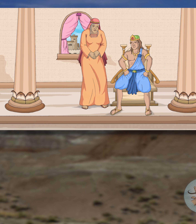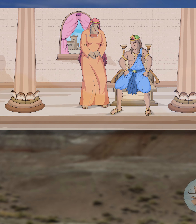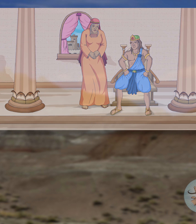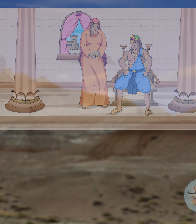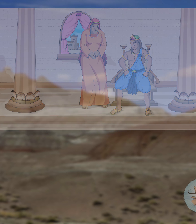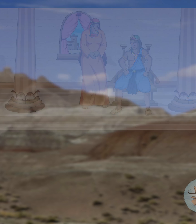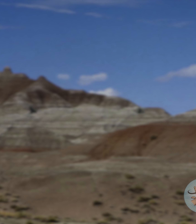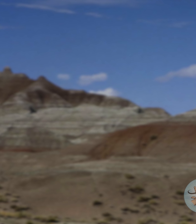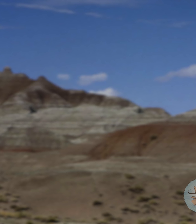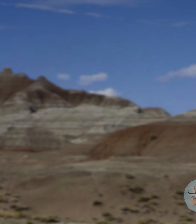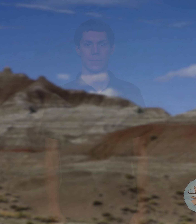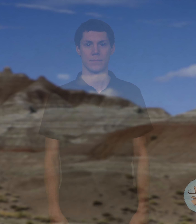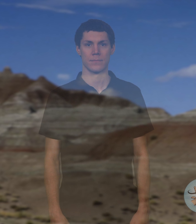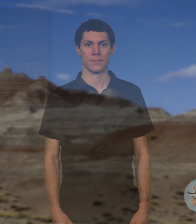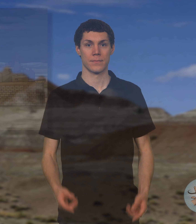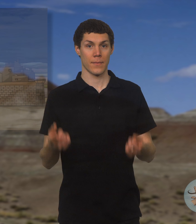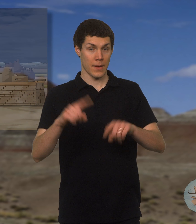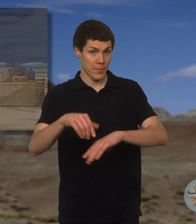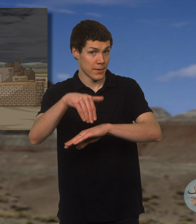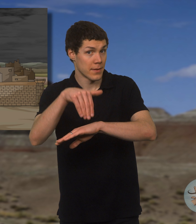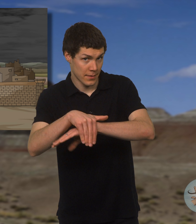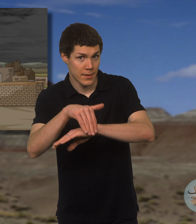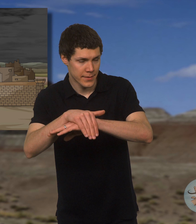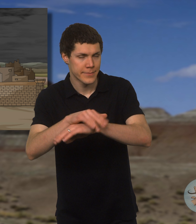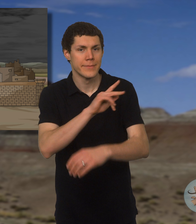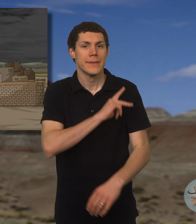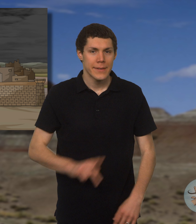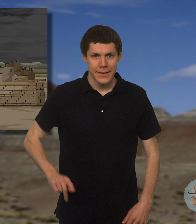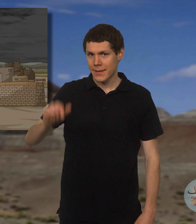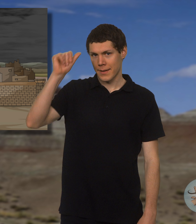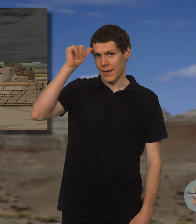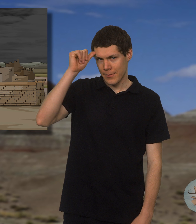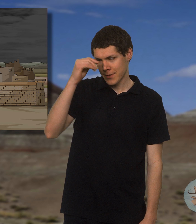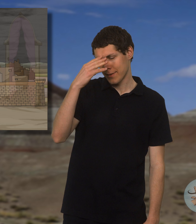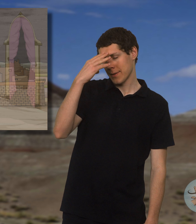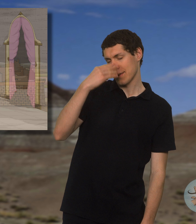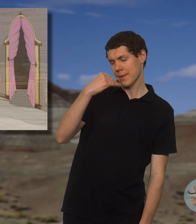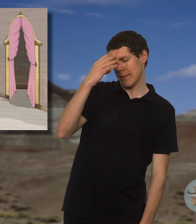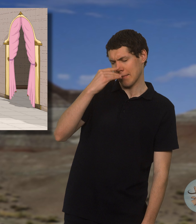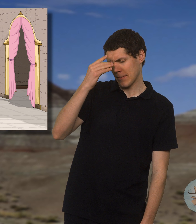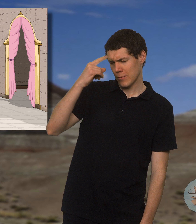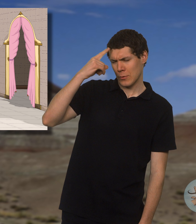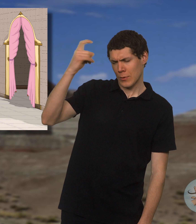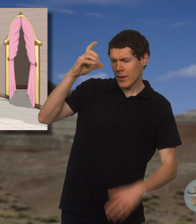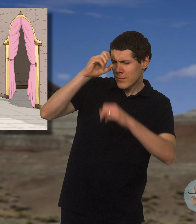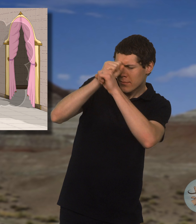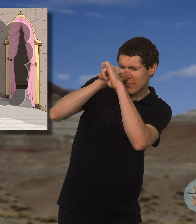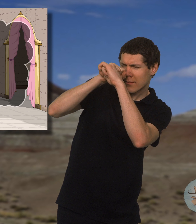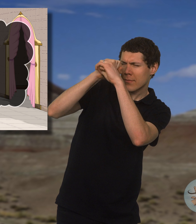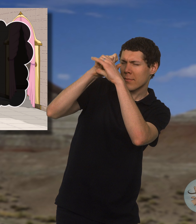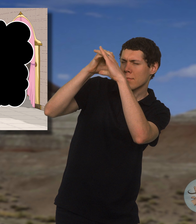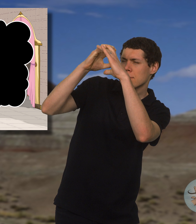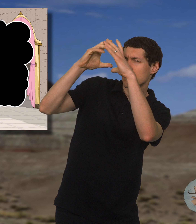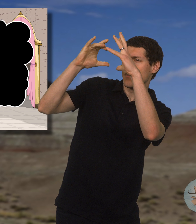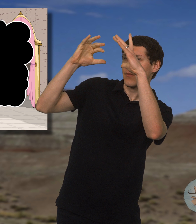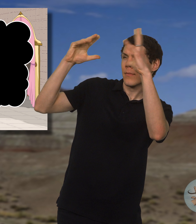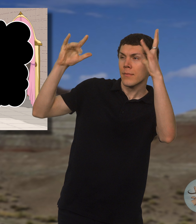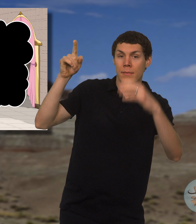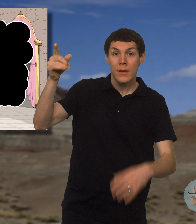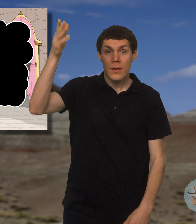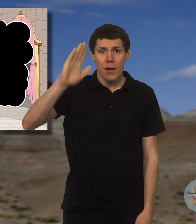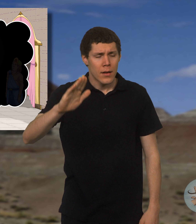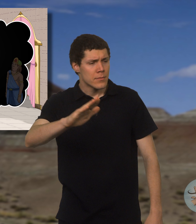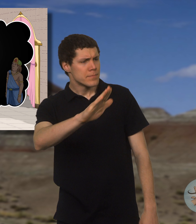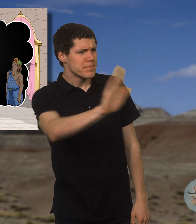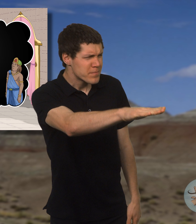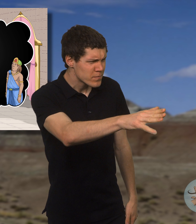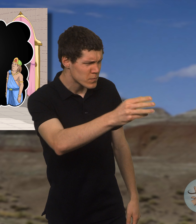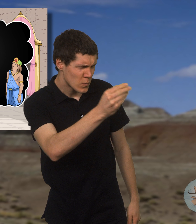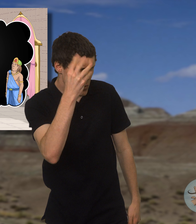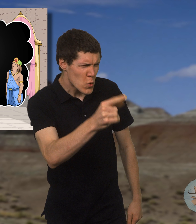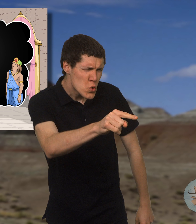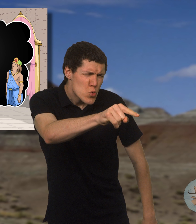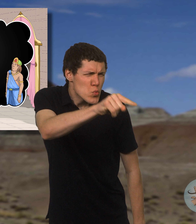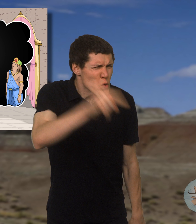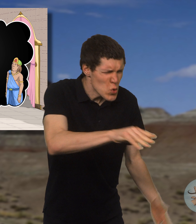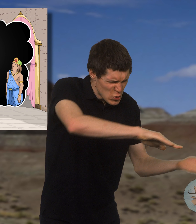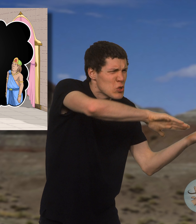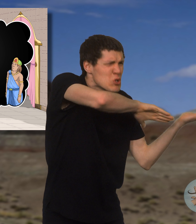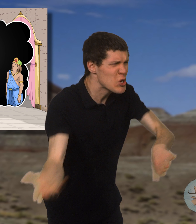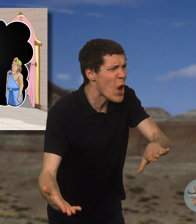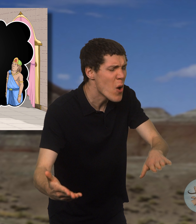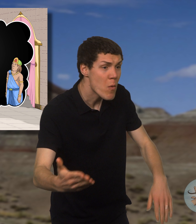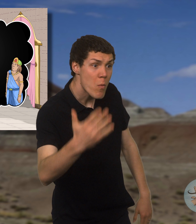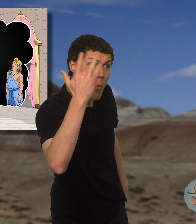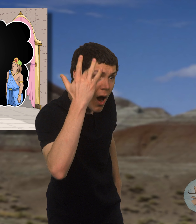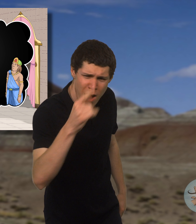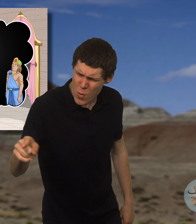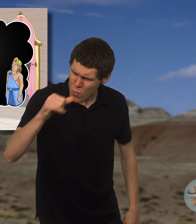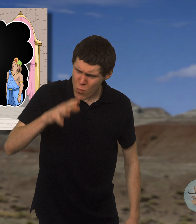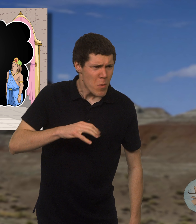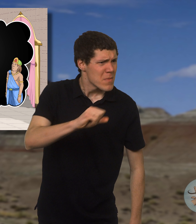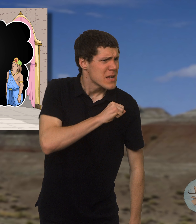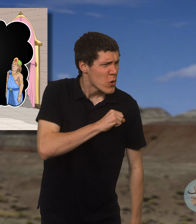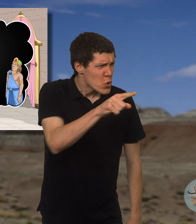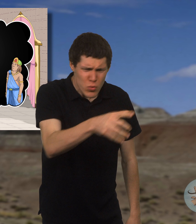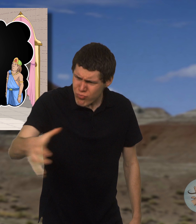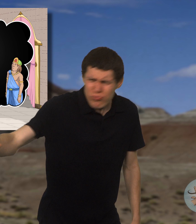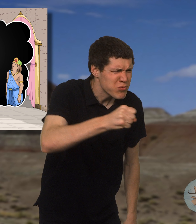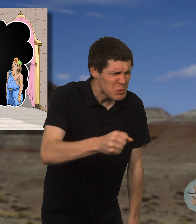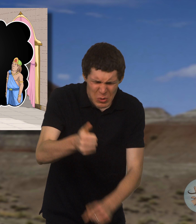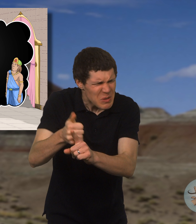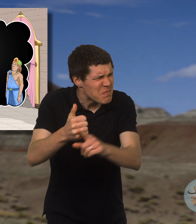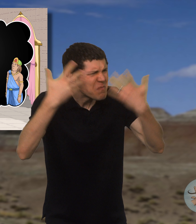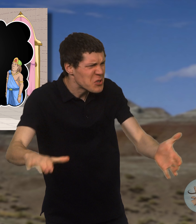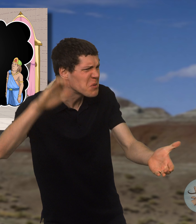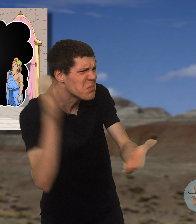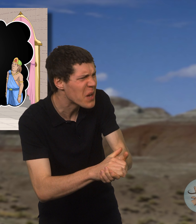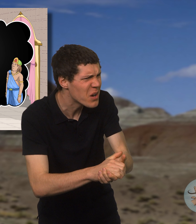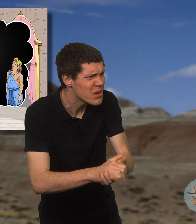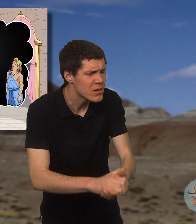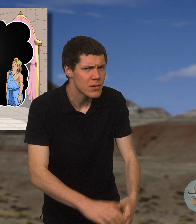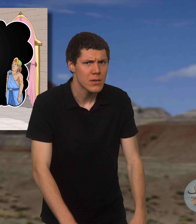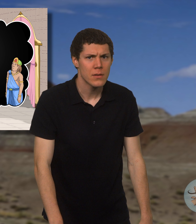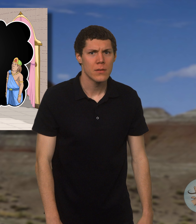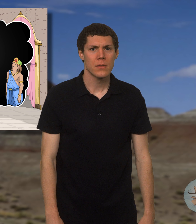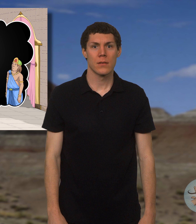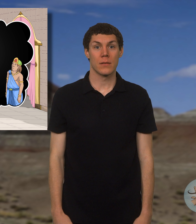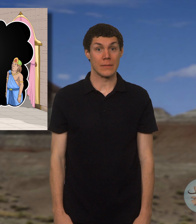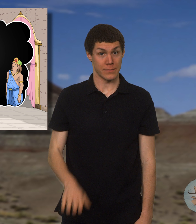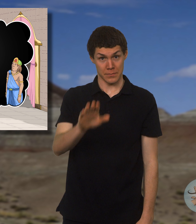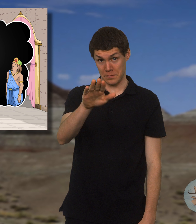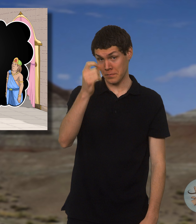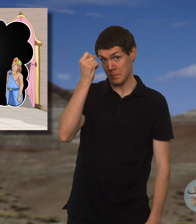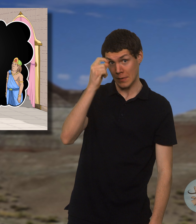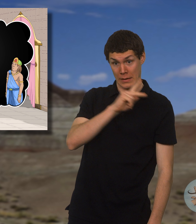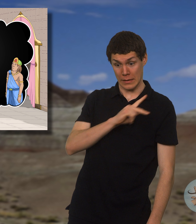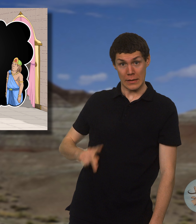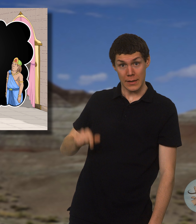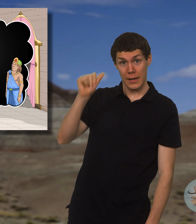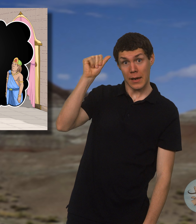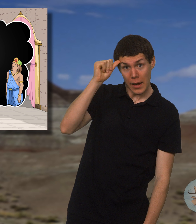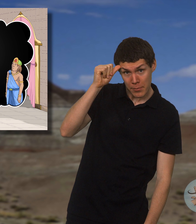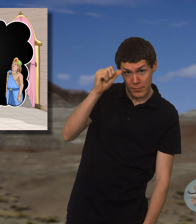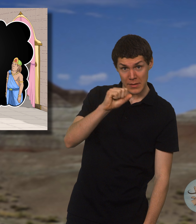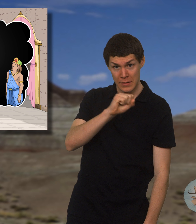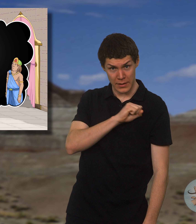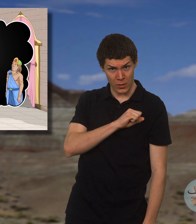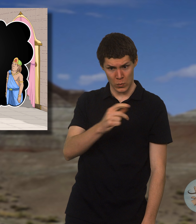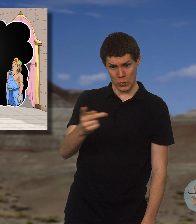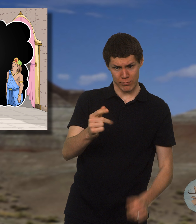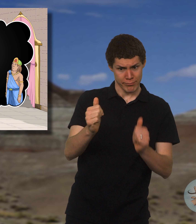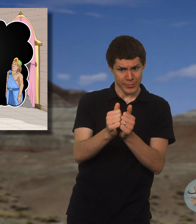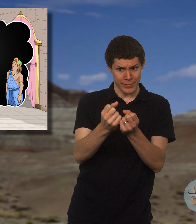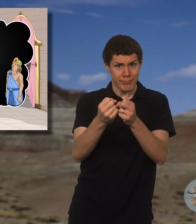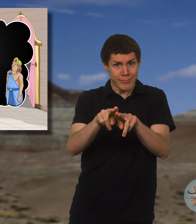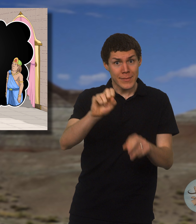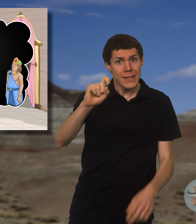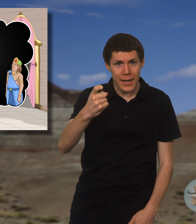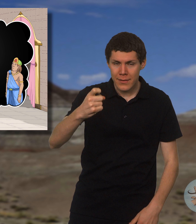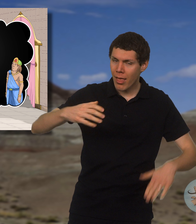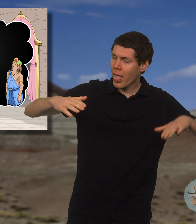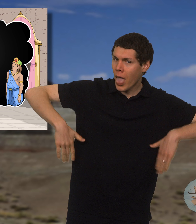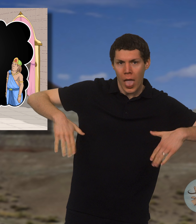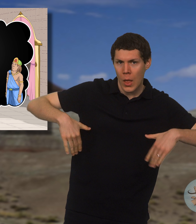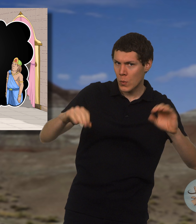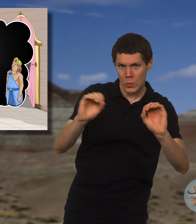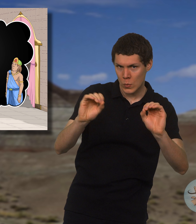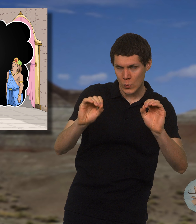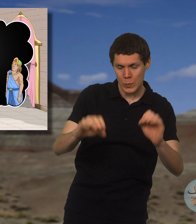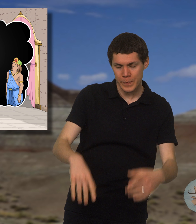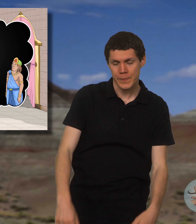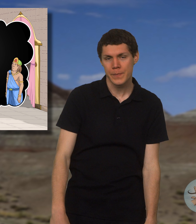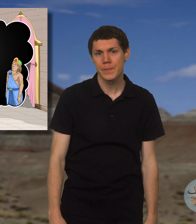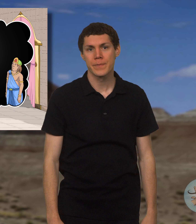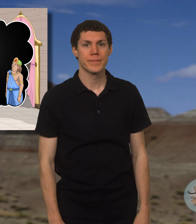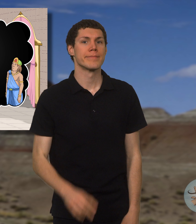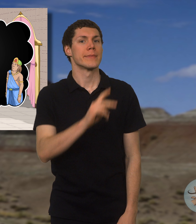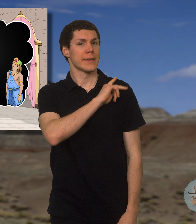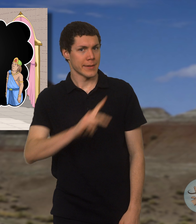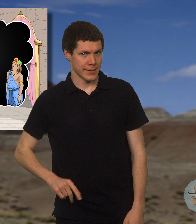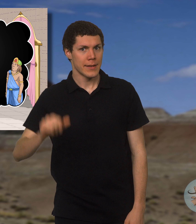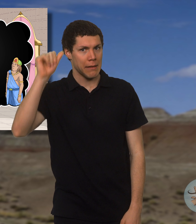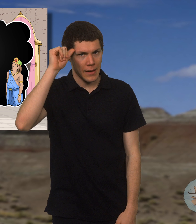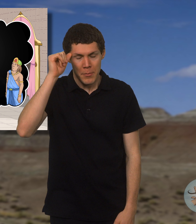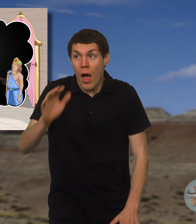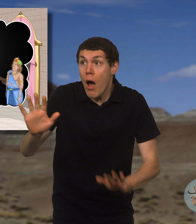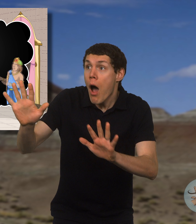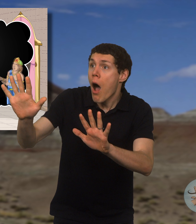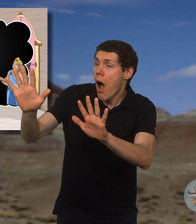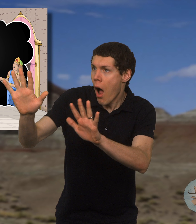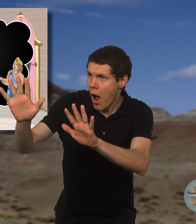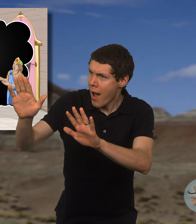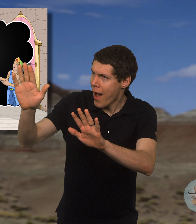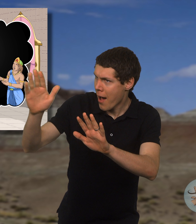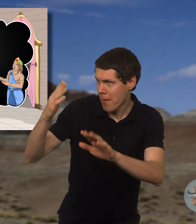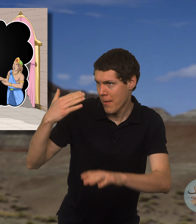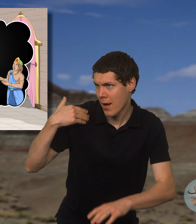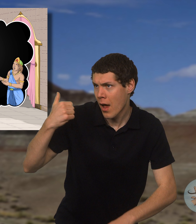One night, however, God came to Abimelech in a dream and told him, “You are as good as dead because of the woman you have taken, for she is a married woman.”